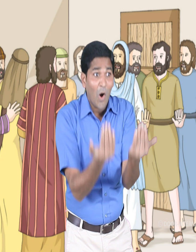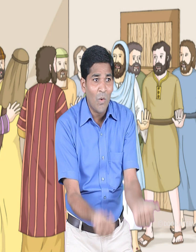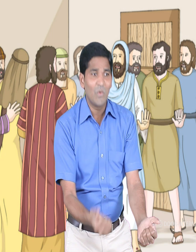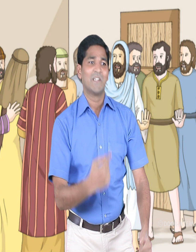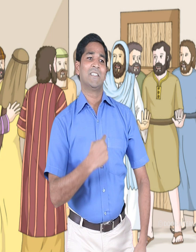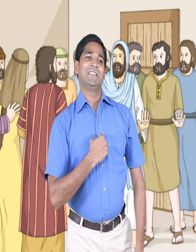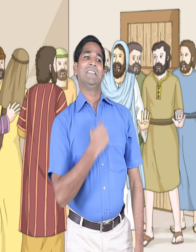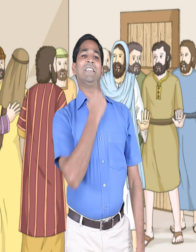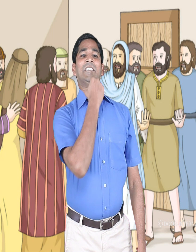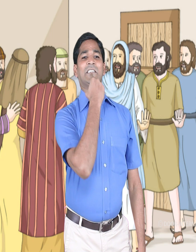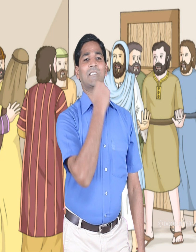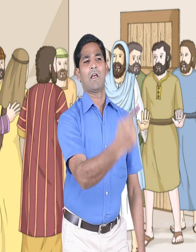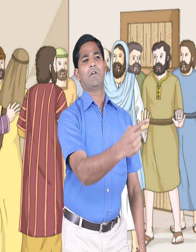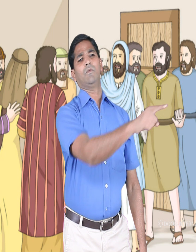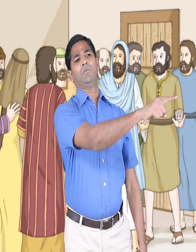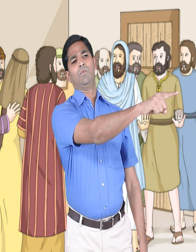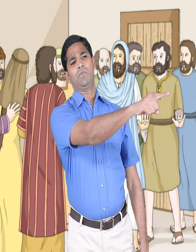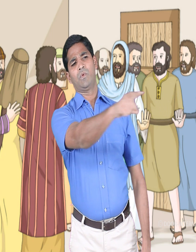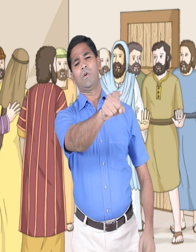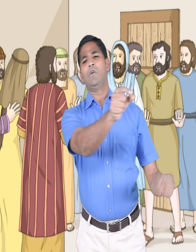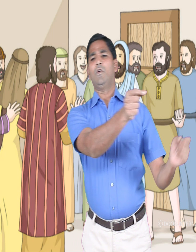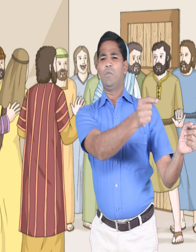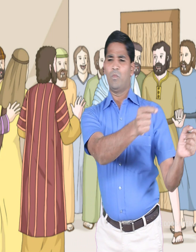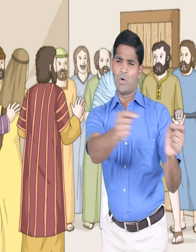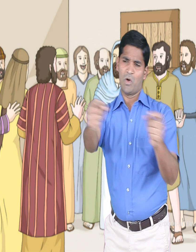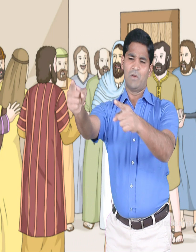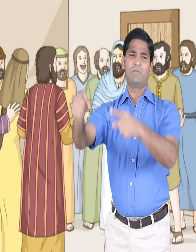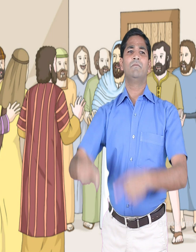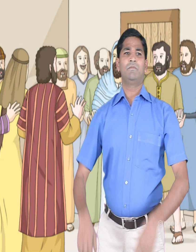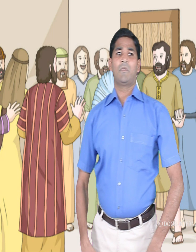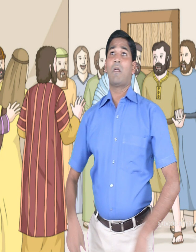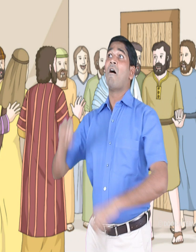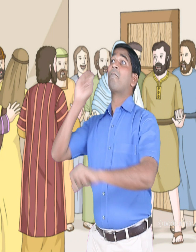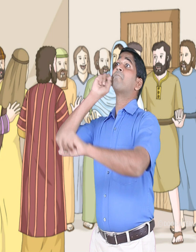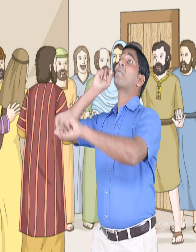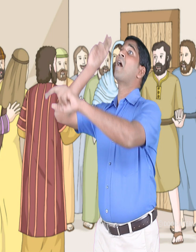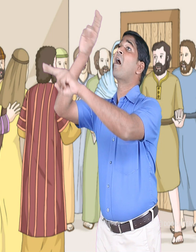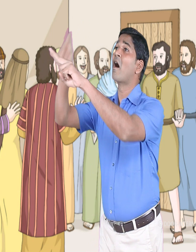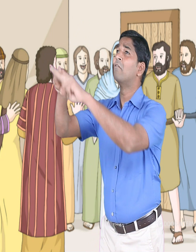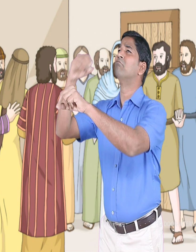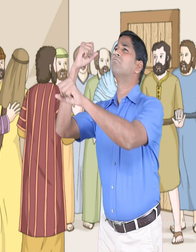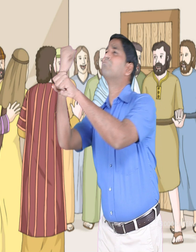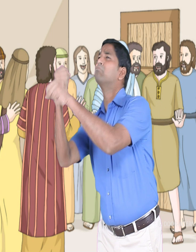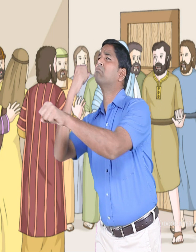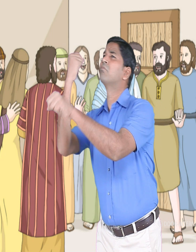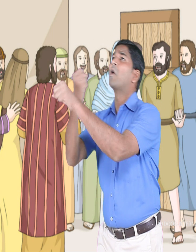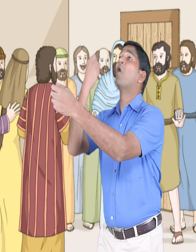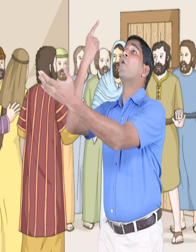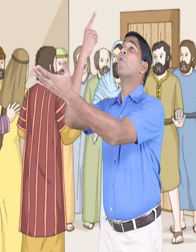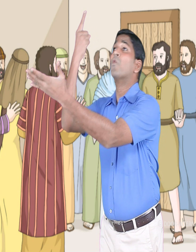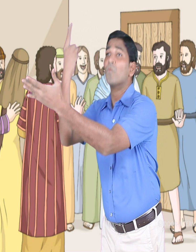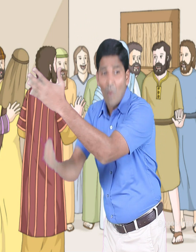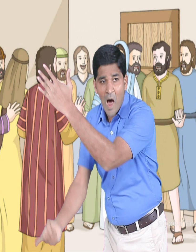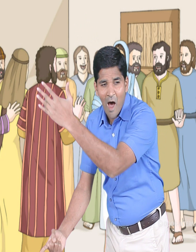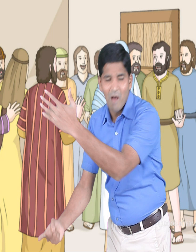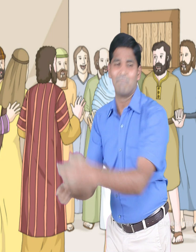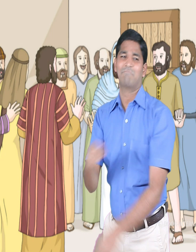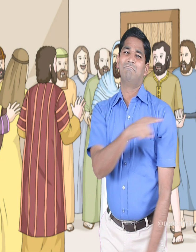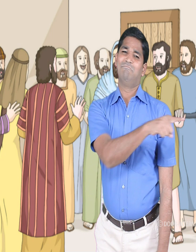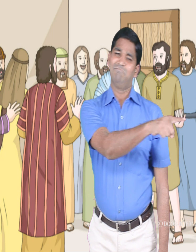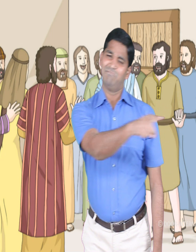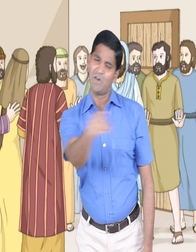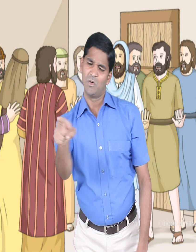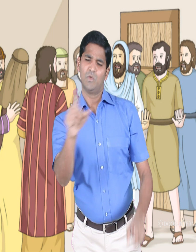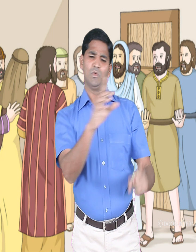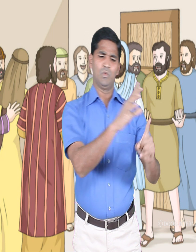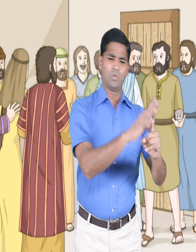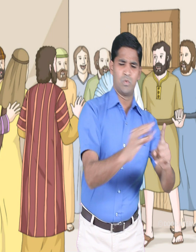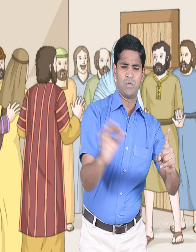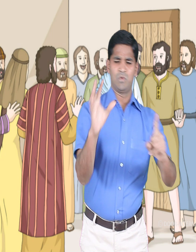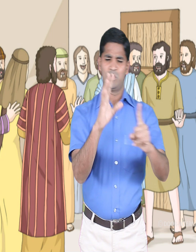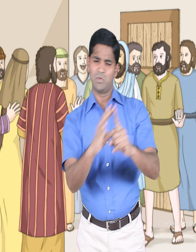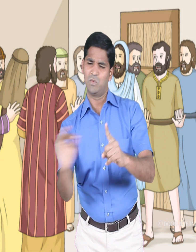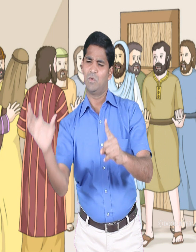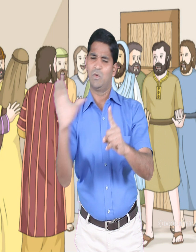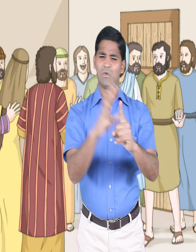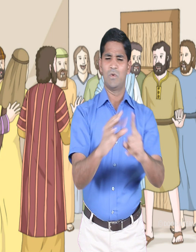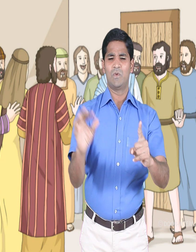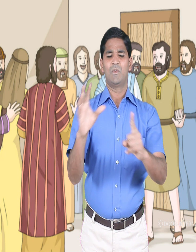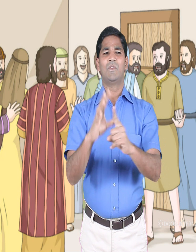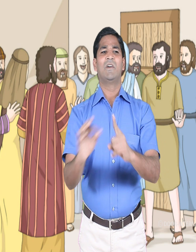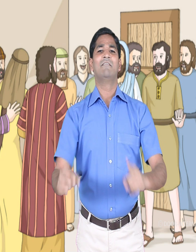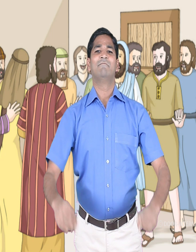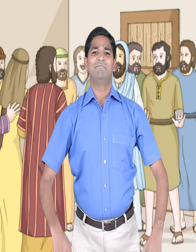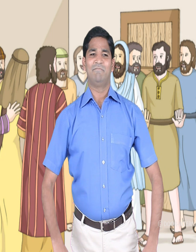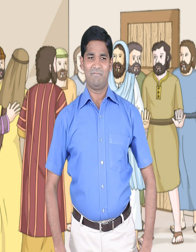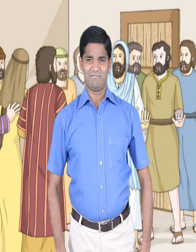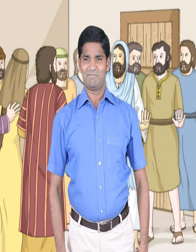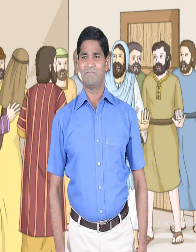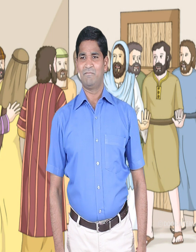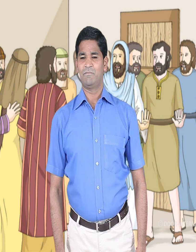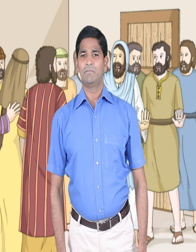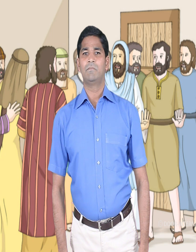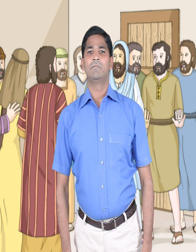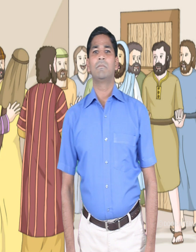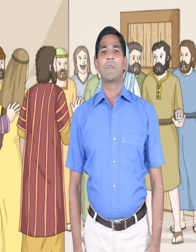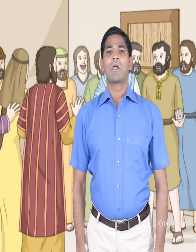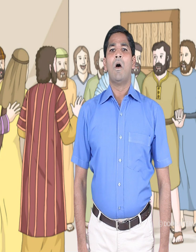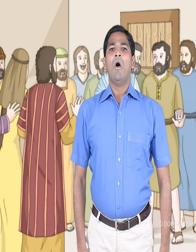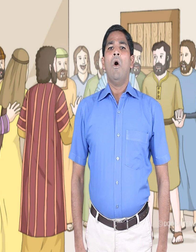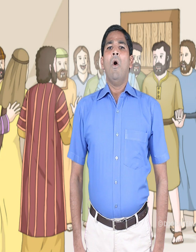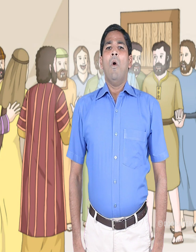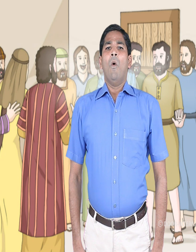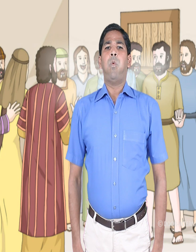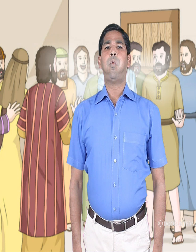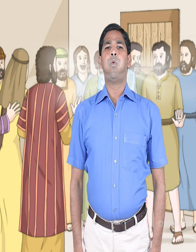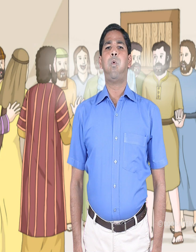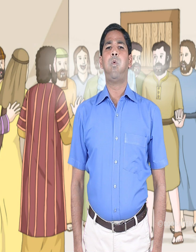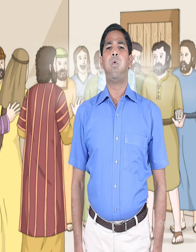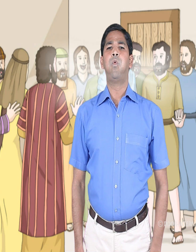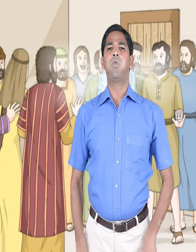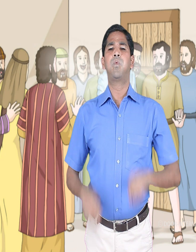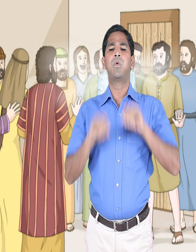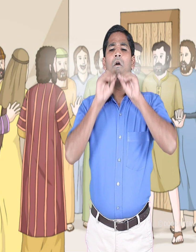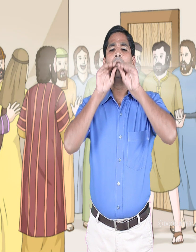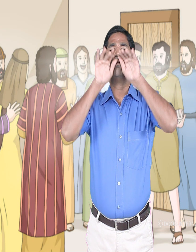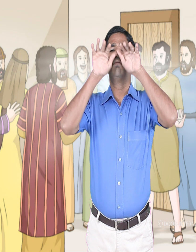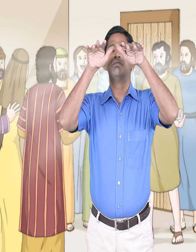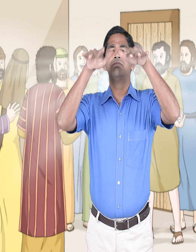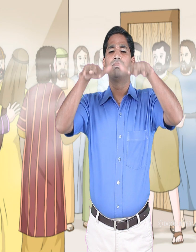As the Father has sent Me, so also I am sending you.”